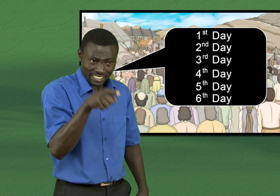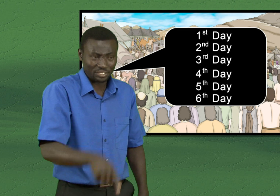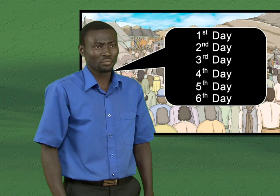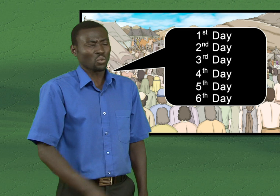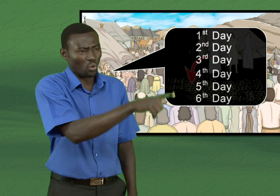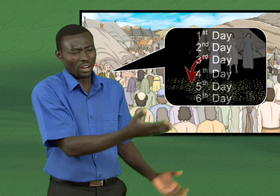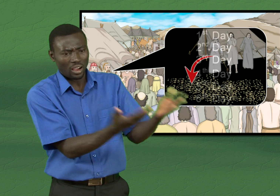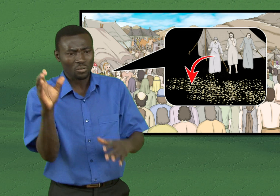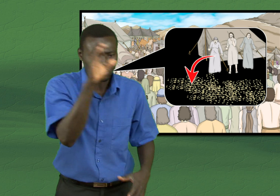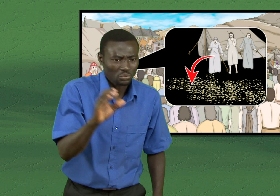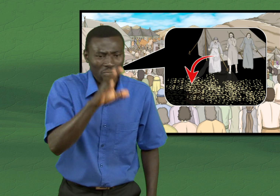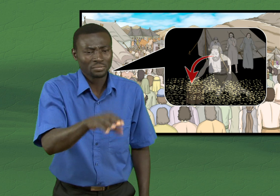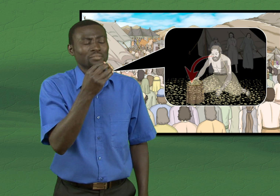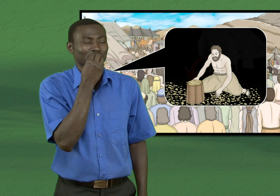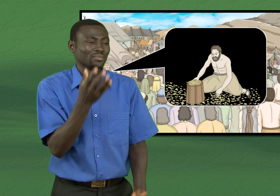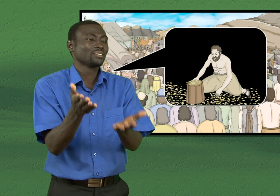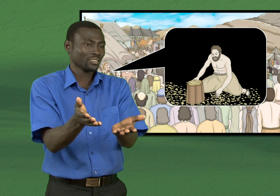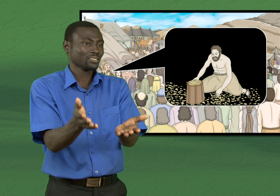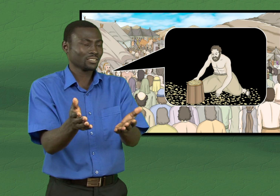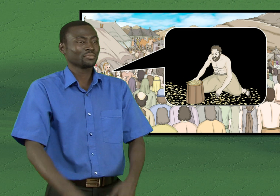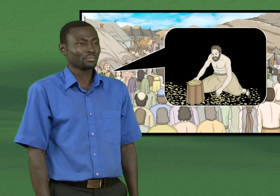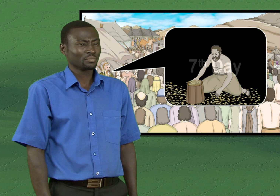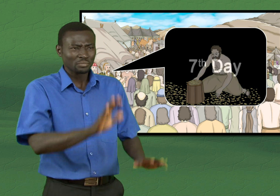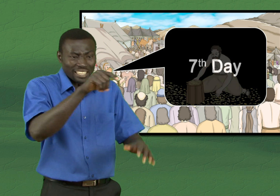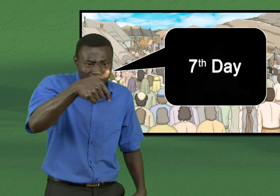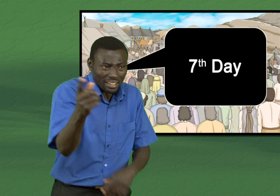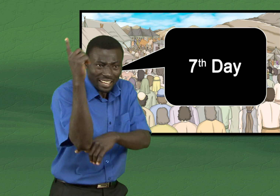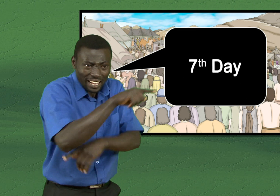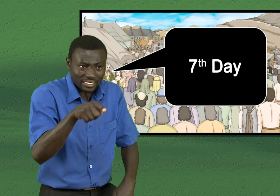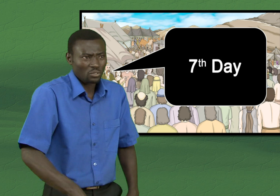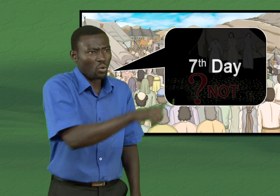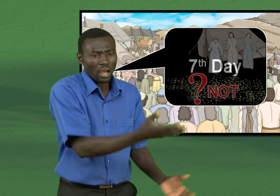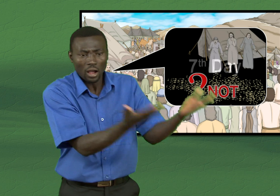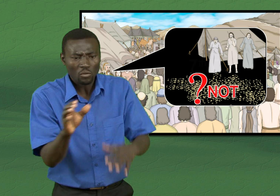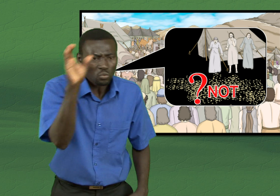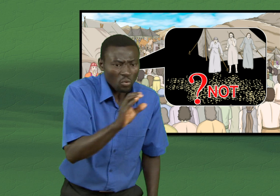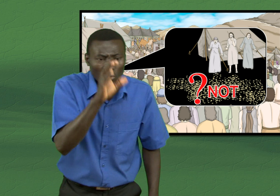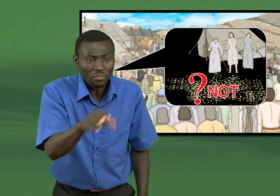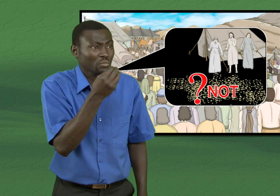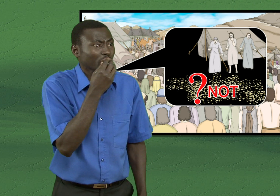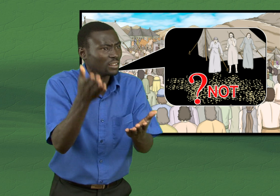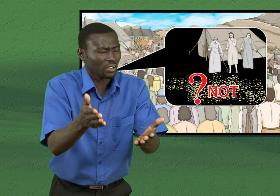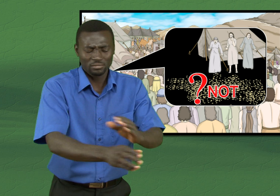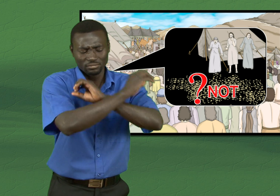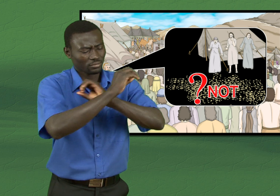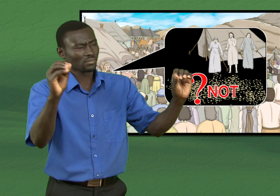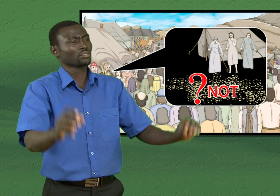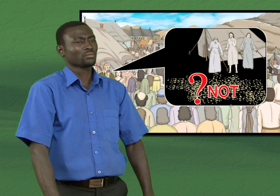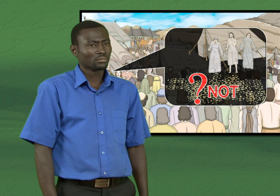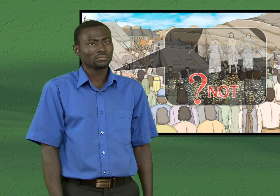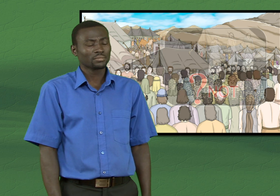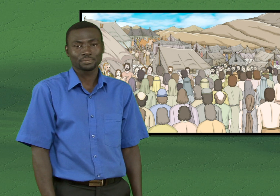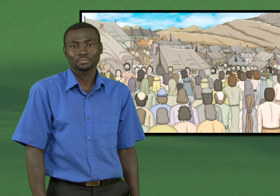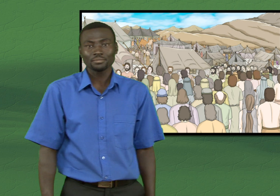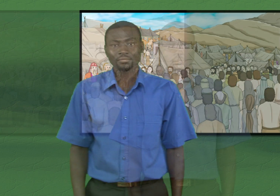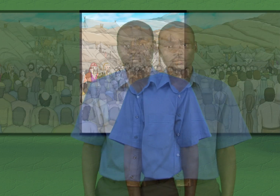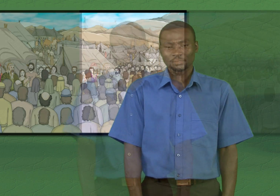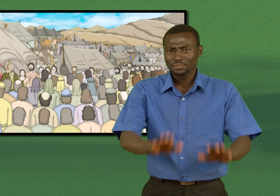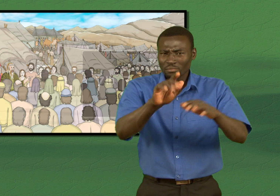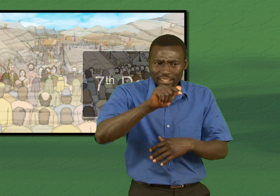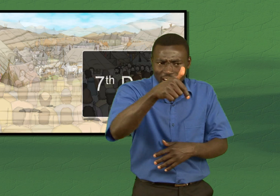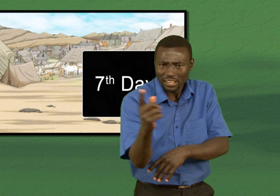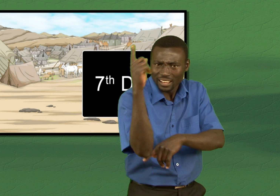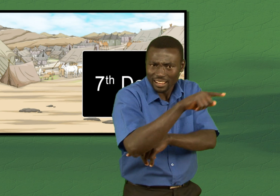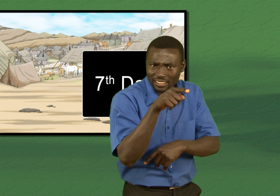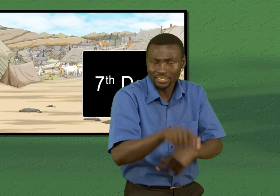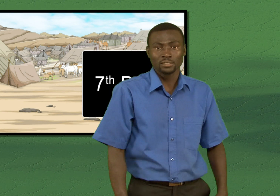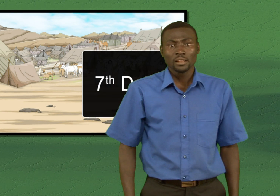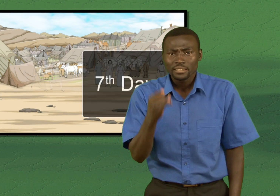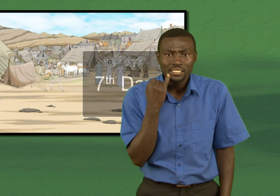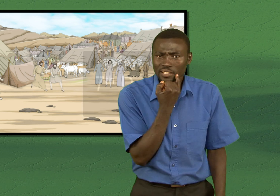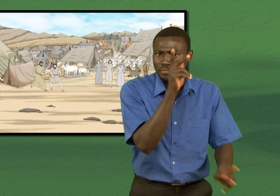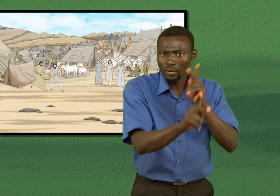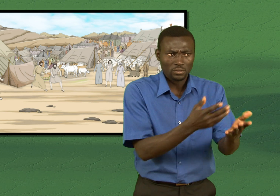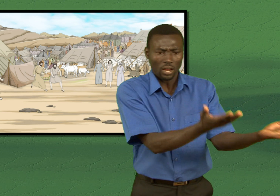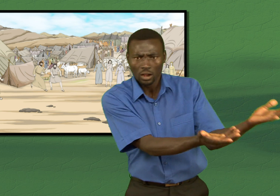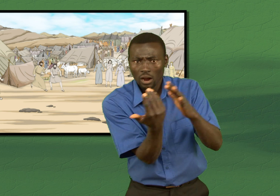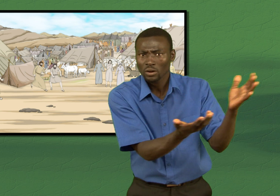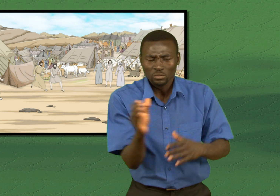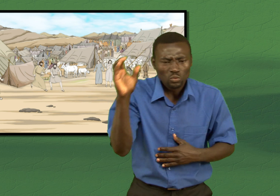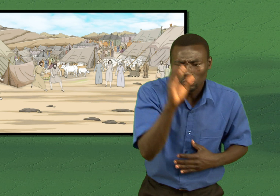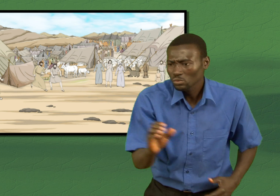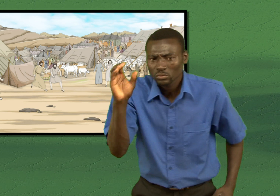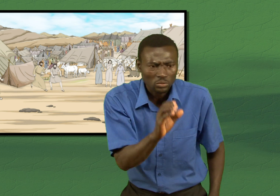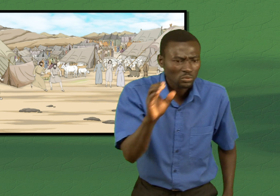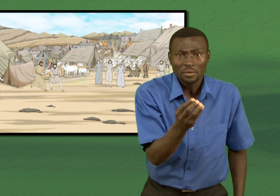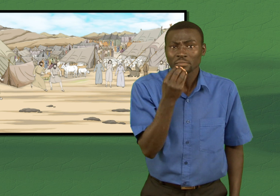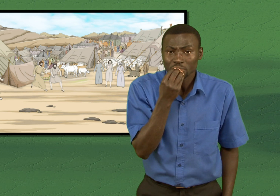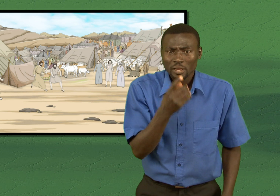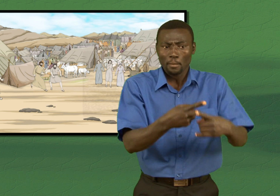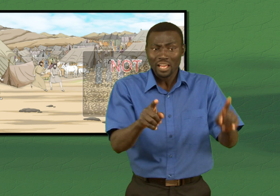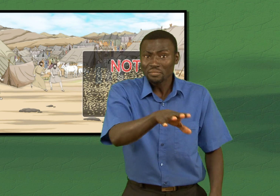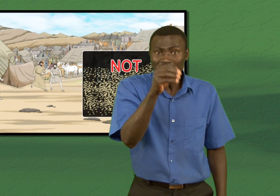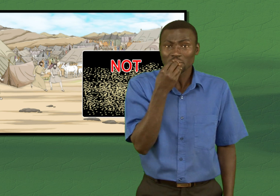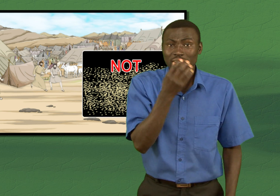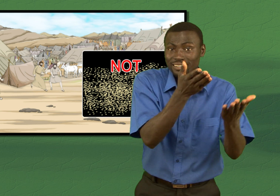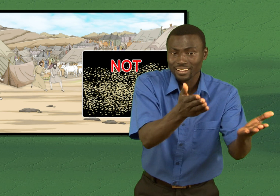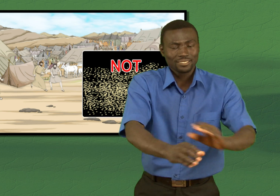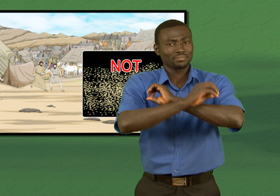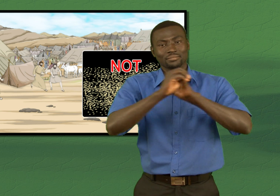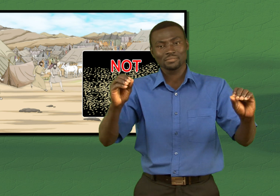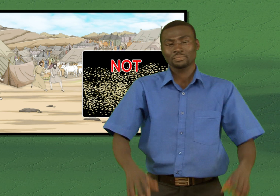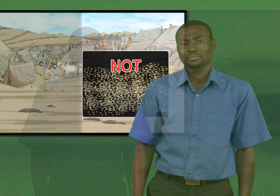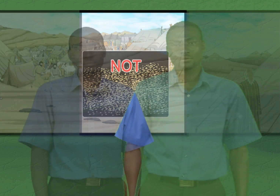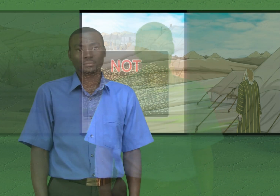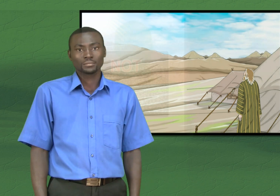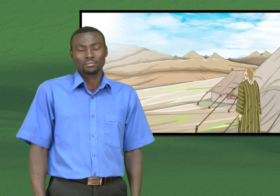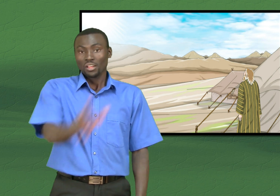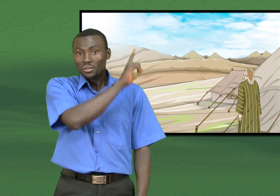Yet on the seventh day some of the people went out to gather, but they did not find anything.